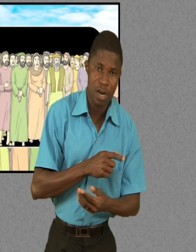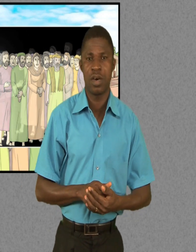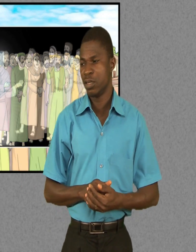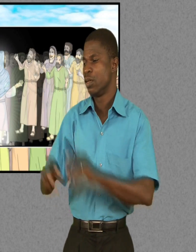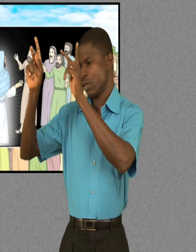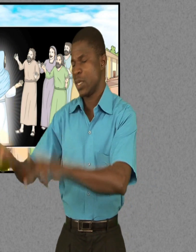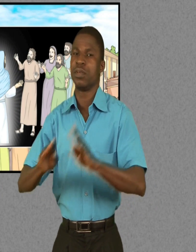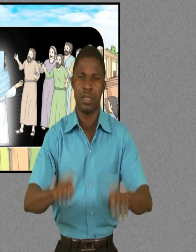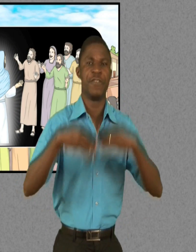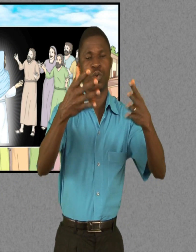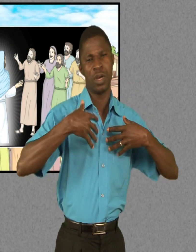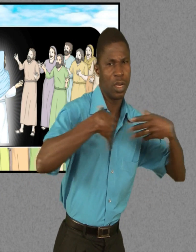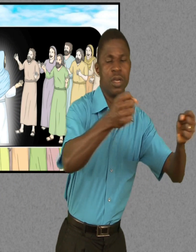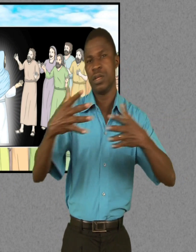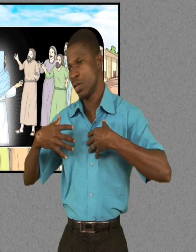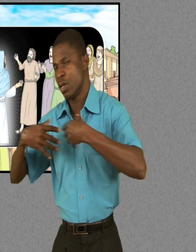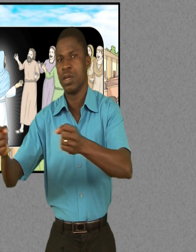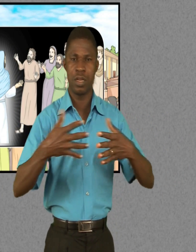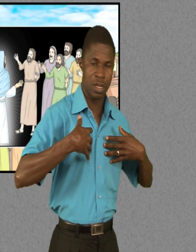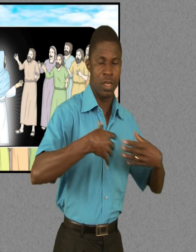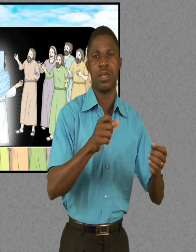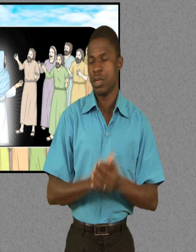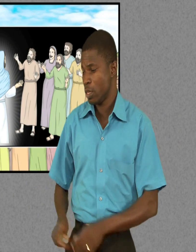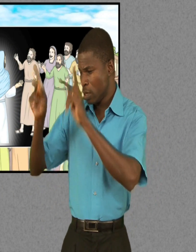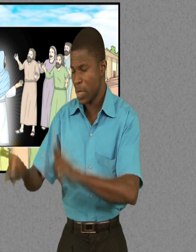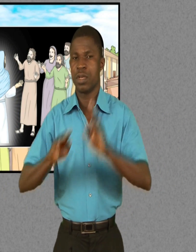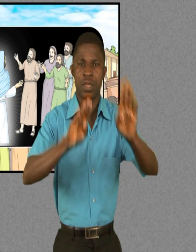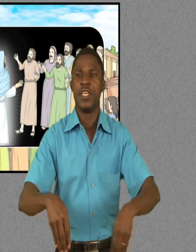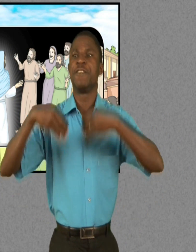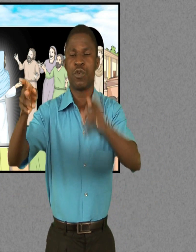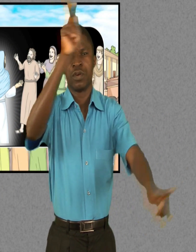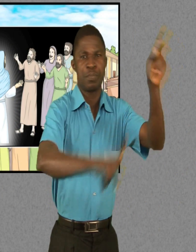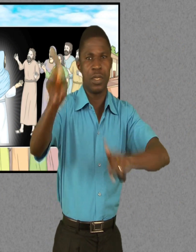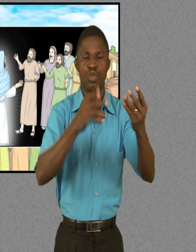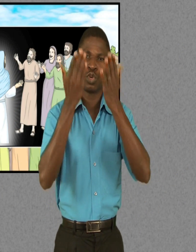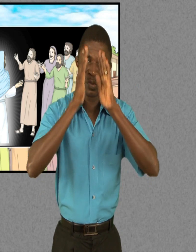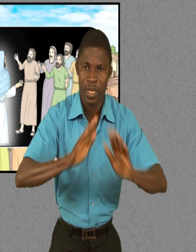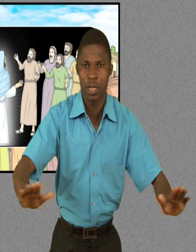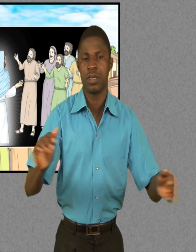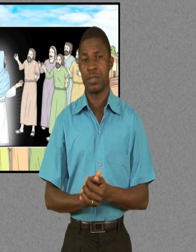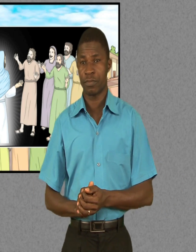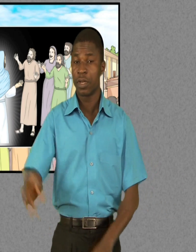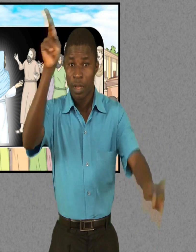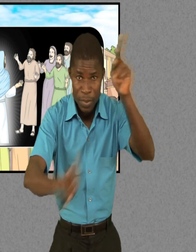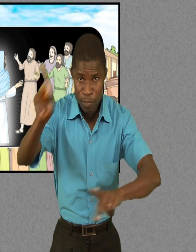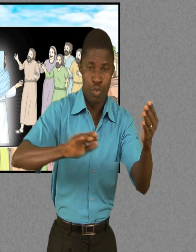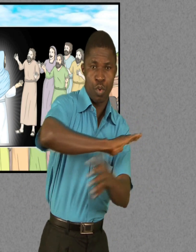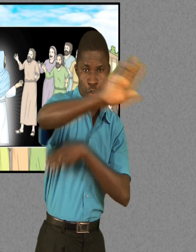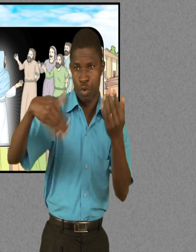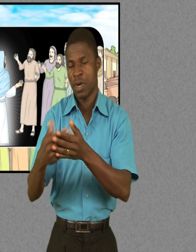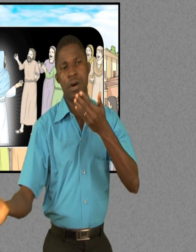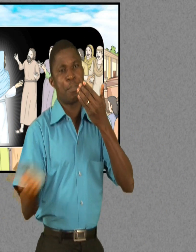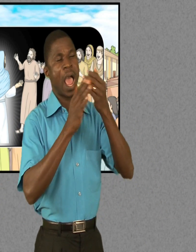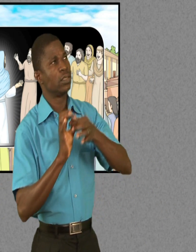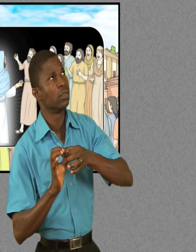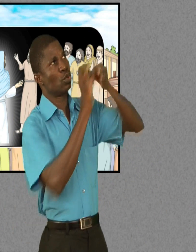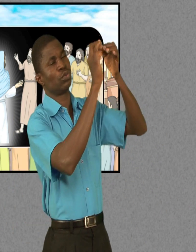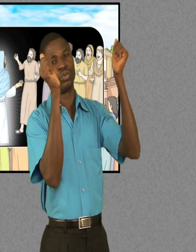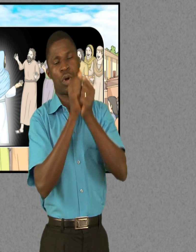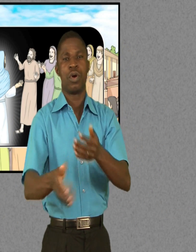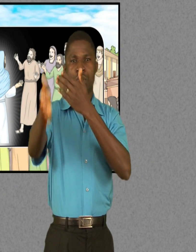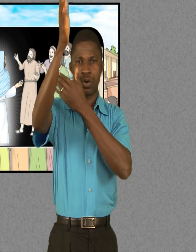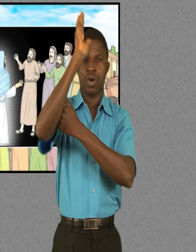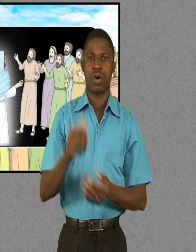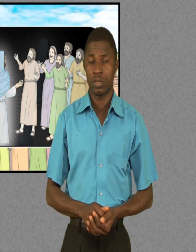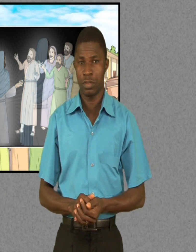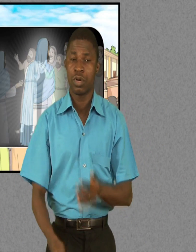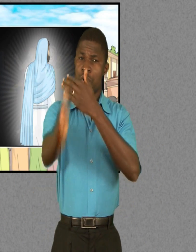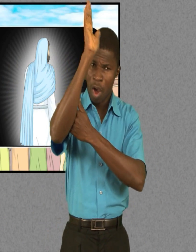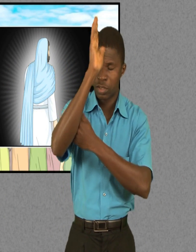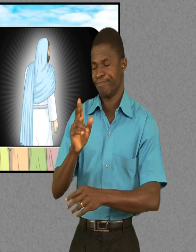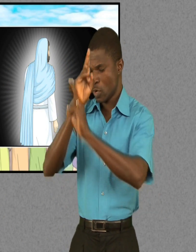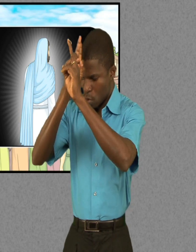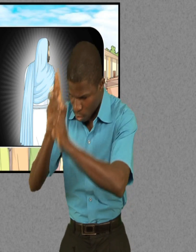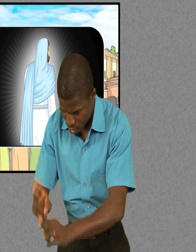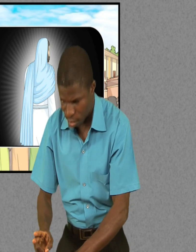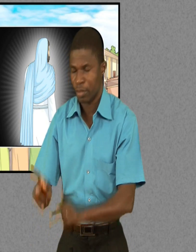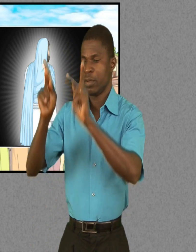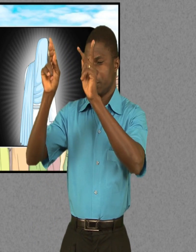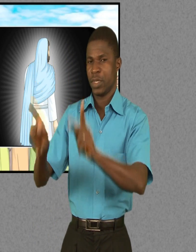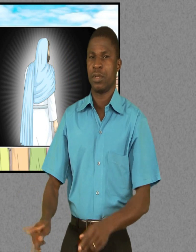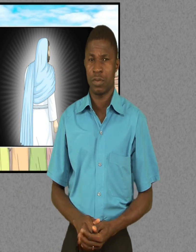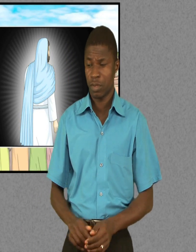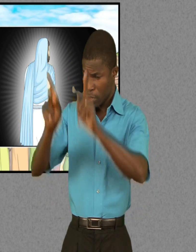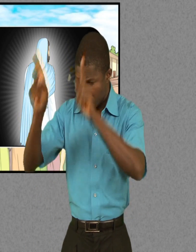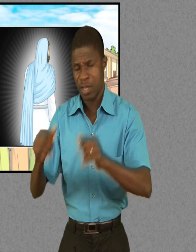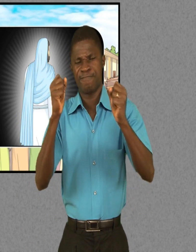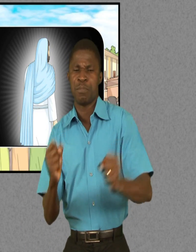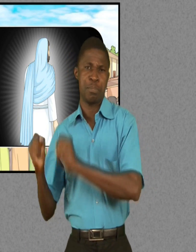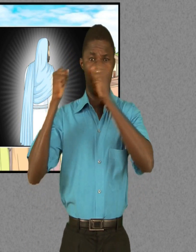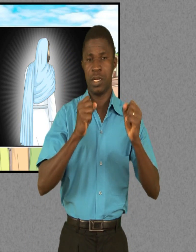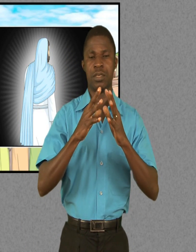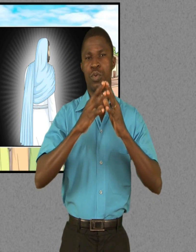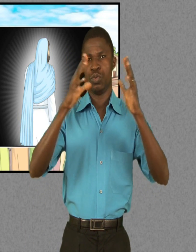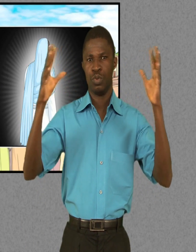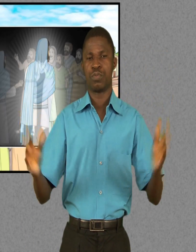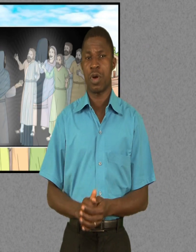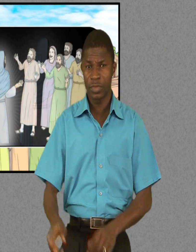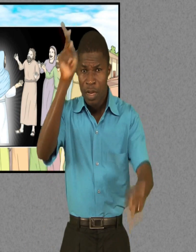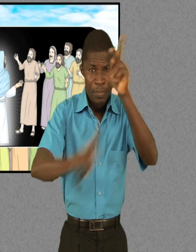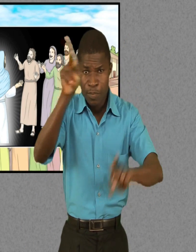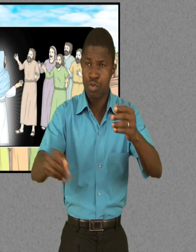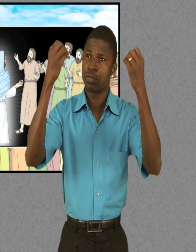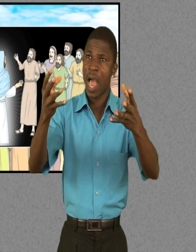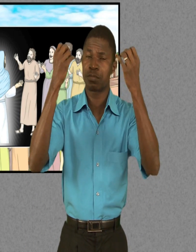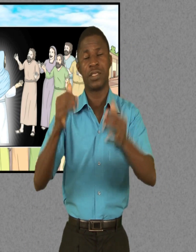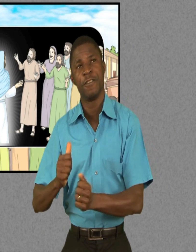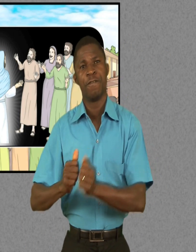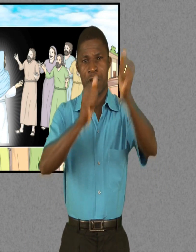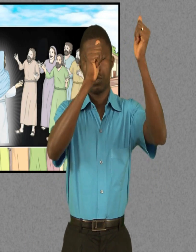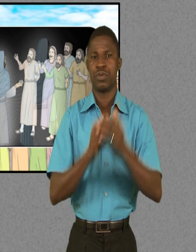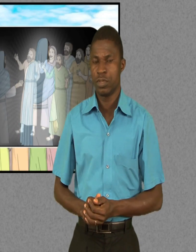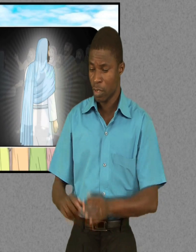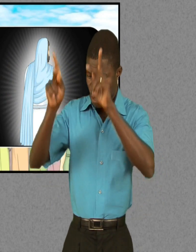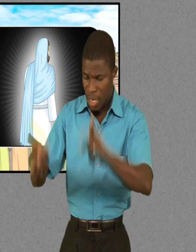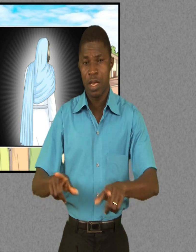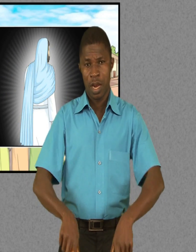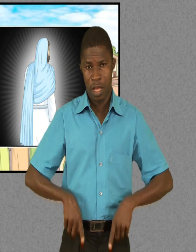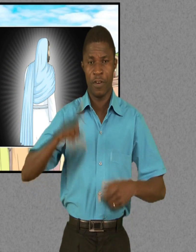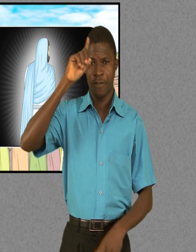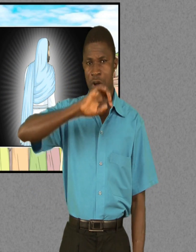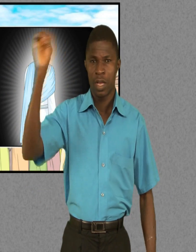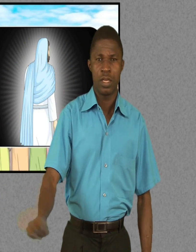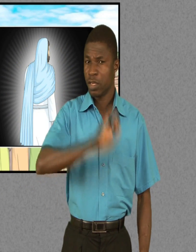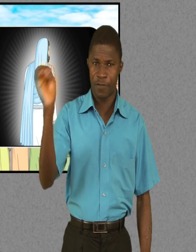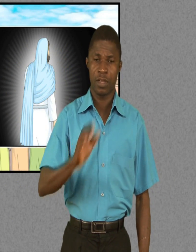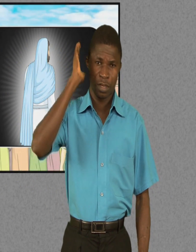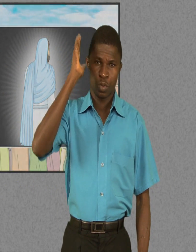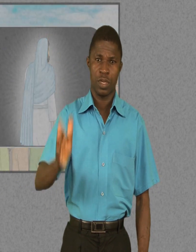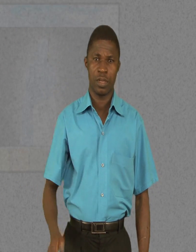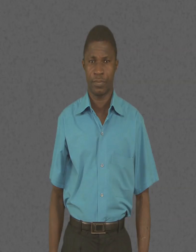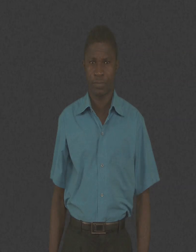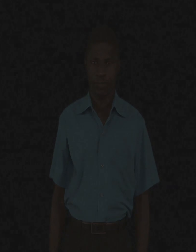This is the word of the LORD that came to Micah the Moreshite in the days of Jotham, Ahaz, and Hezekiah, kings of Judah—what he saw regarding Samaria and Jerusalem: But you, Bethlehem Ephrathah, who are small among the clans of Judah, out of you will come forth for Me One to be ruler over Israel — One whose origins are of old, from the days of eternity.